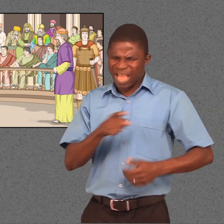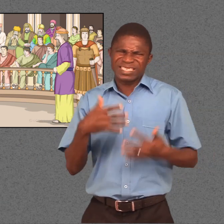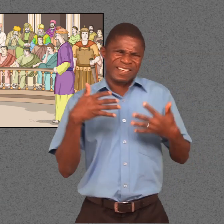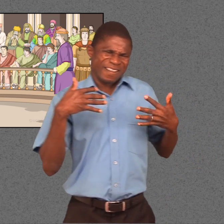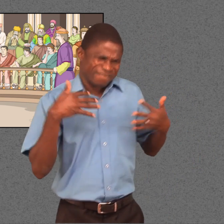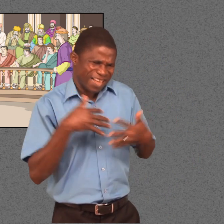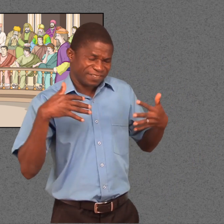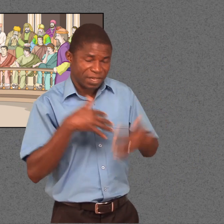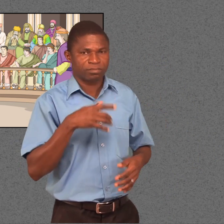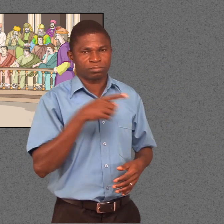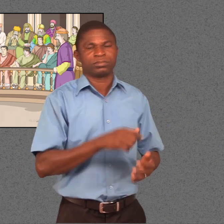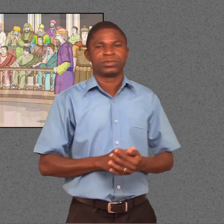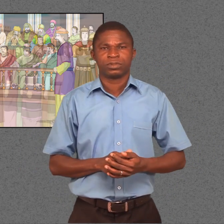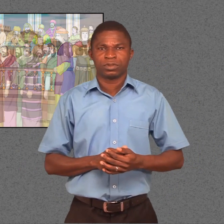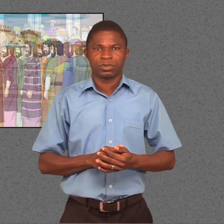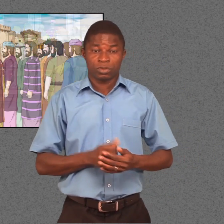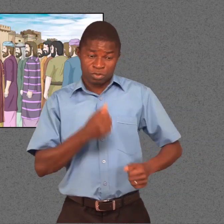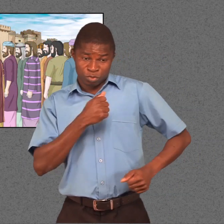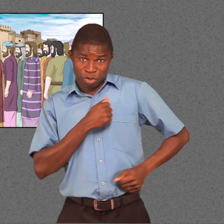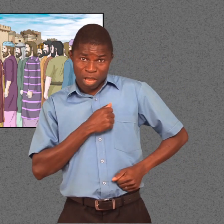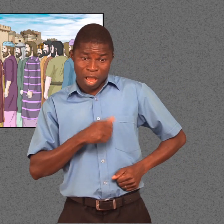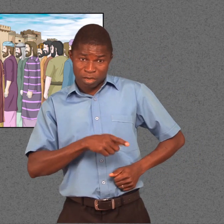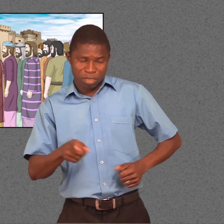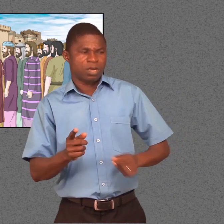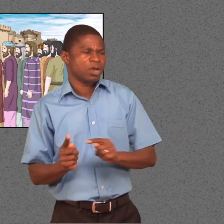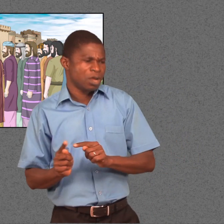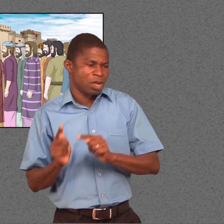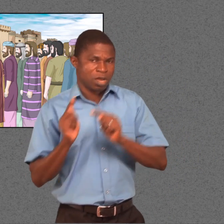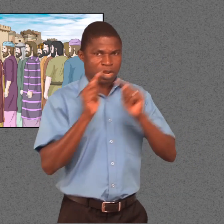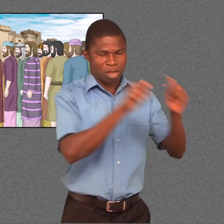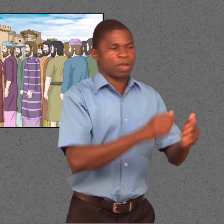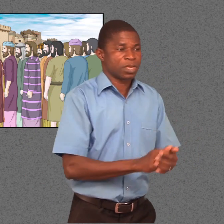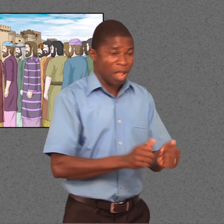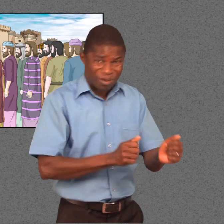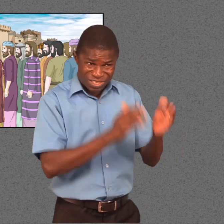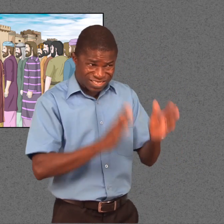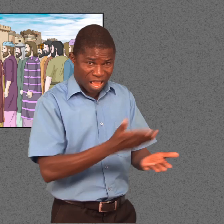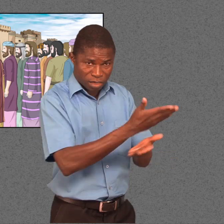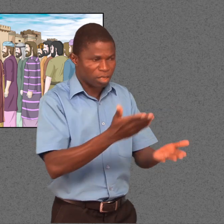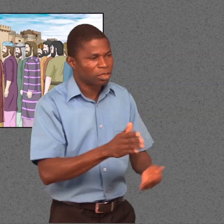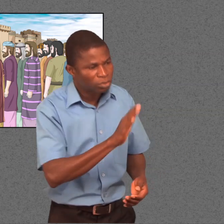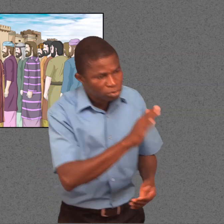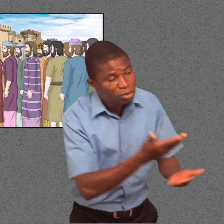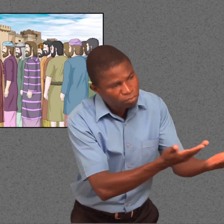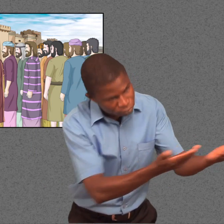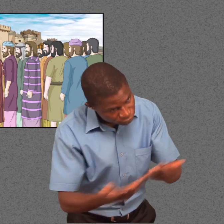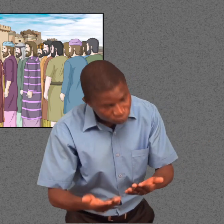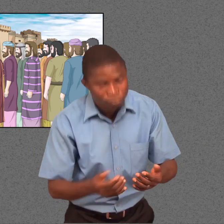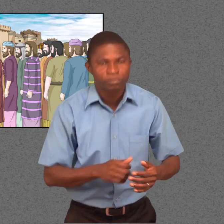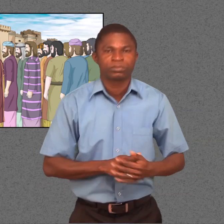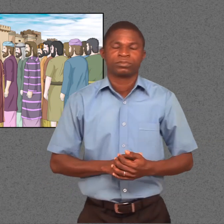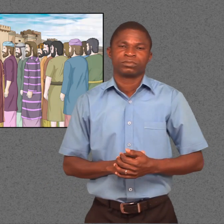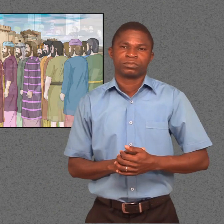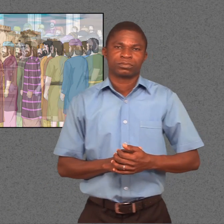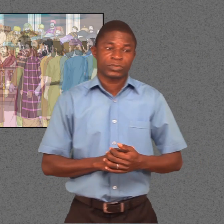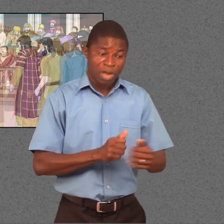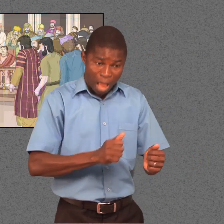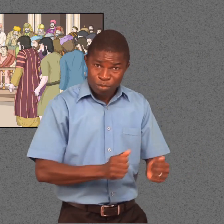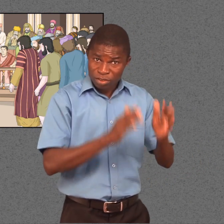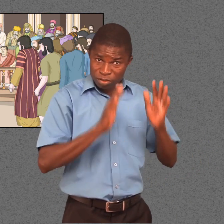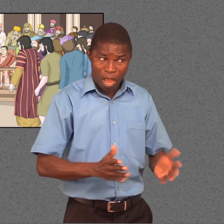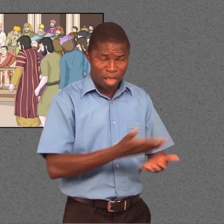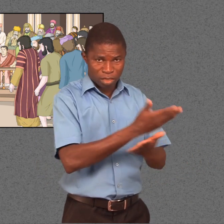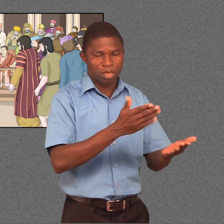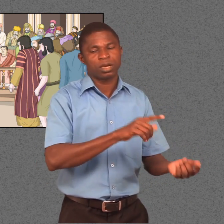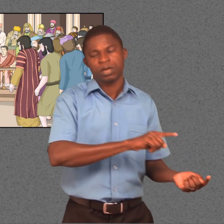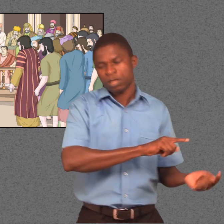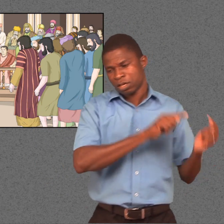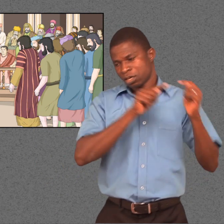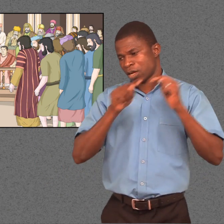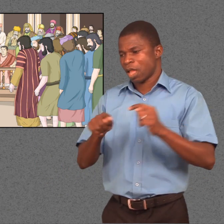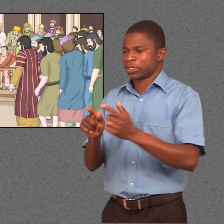At that point, the captain went with the officers and brought the apostles—but not by force, for fear the people would stone them.